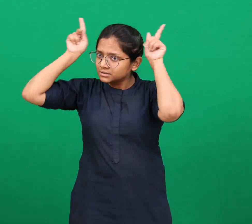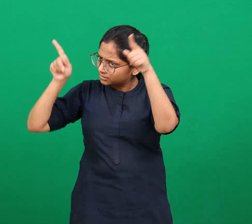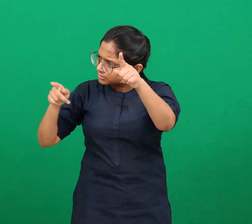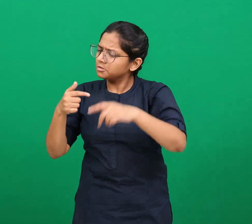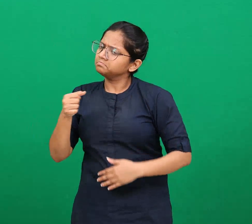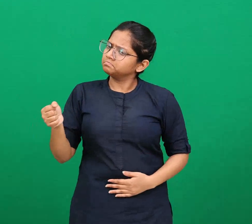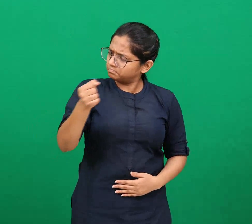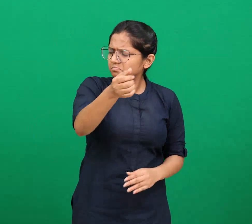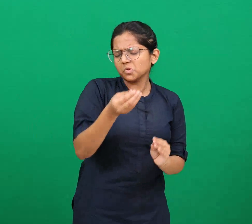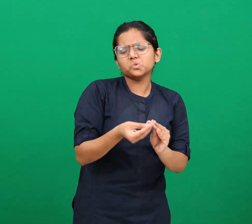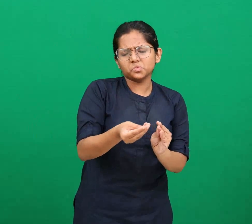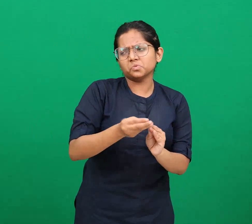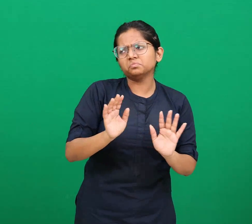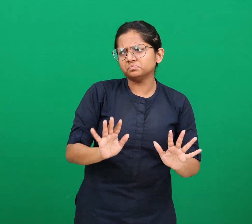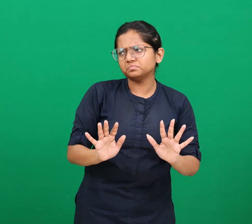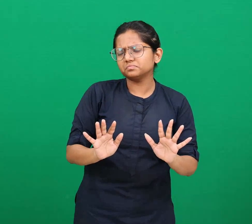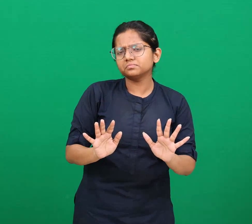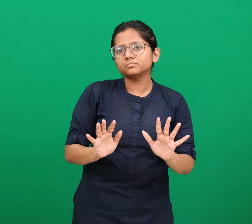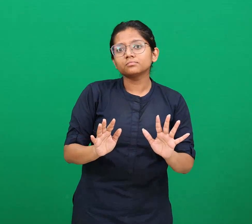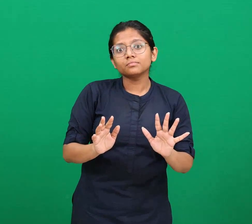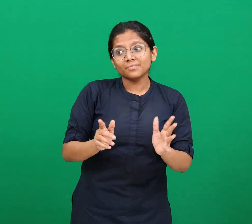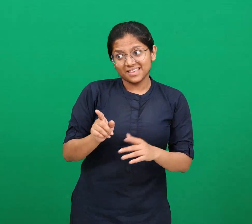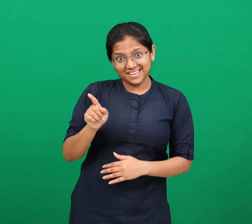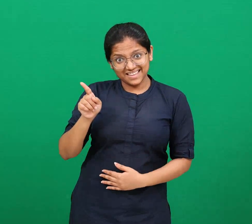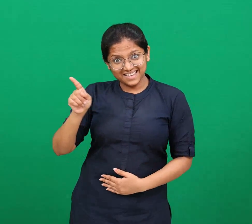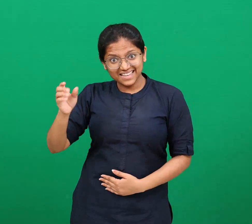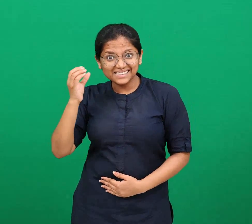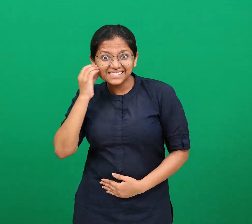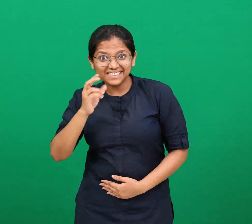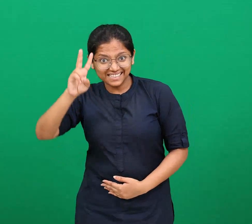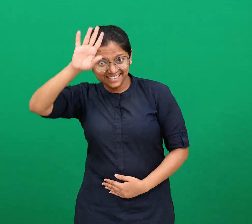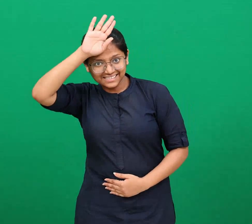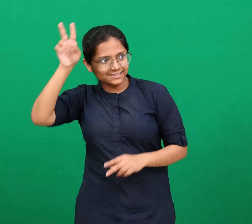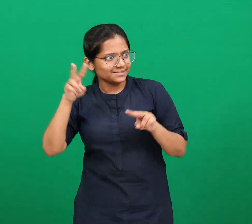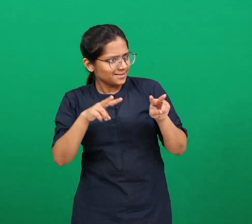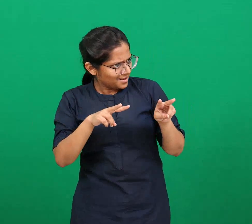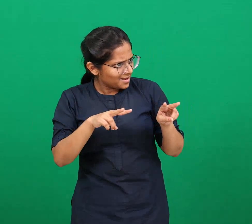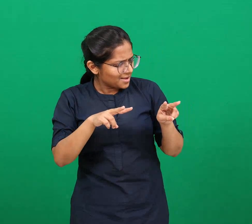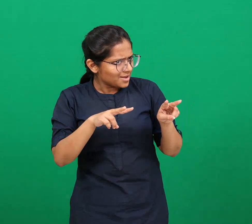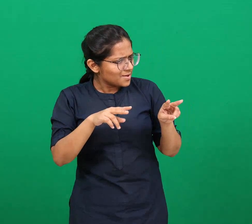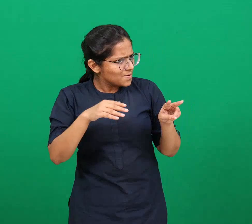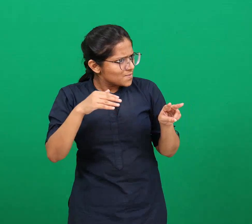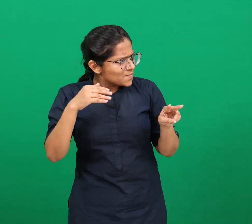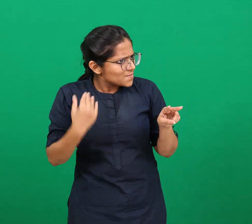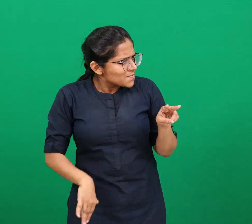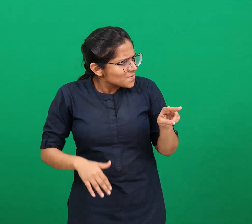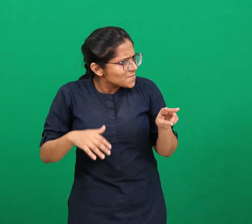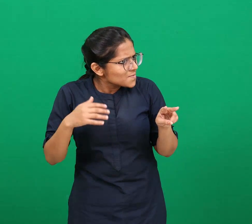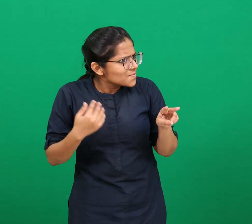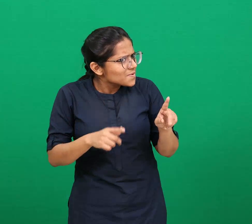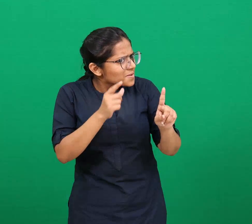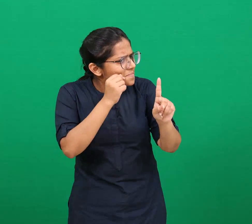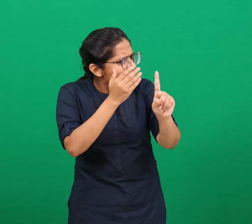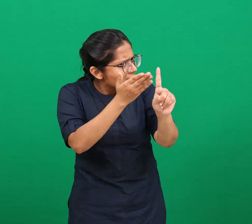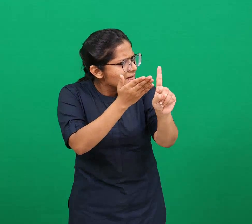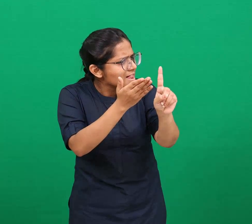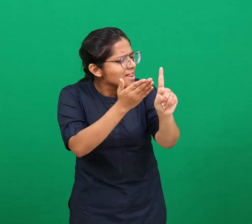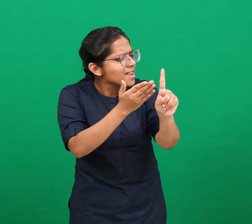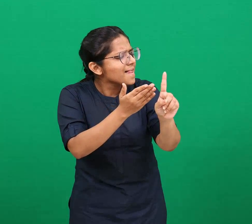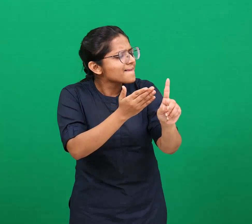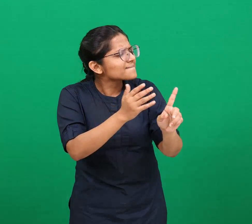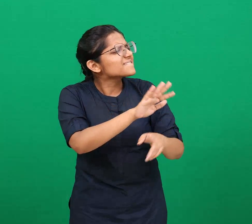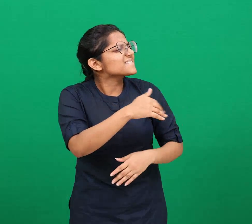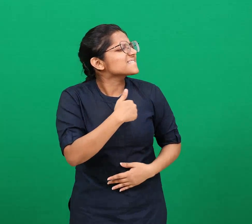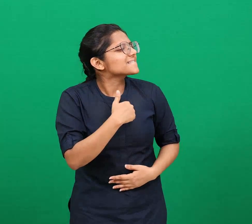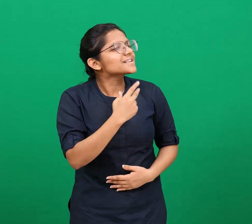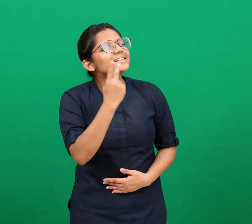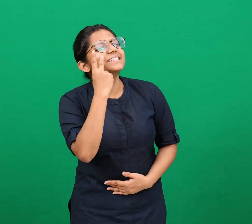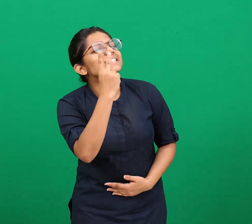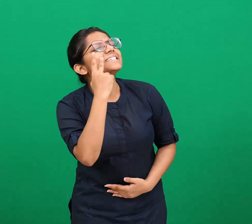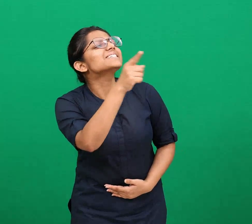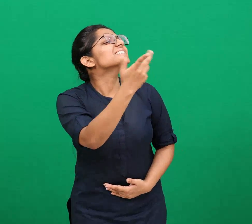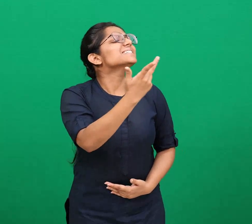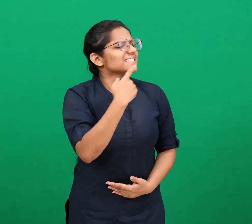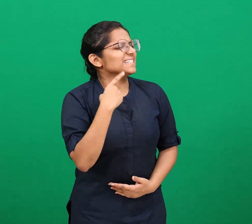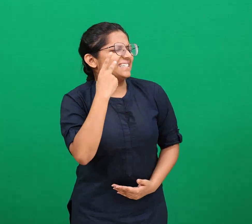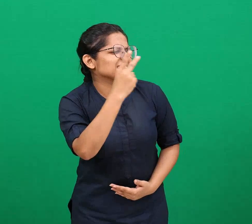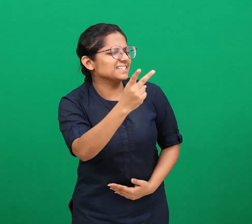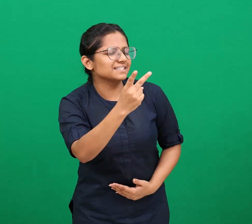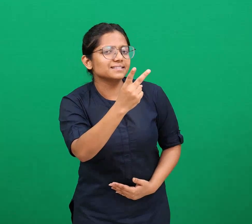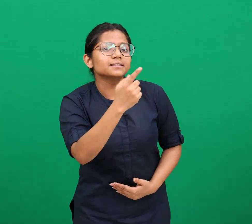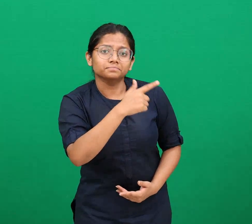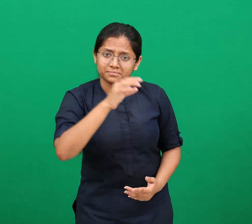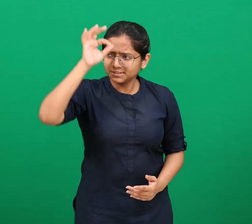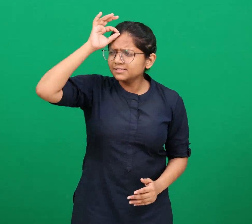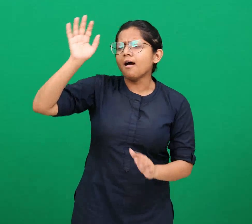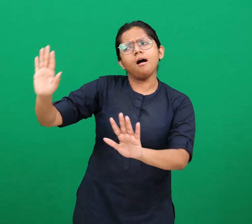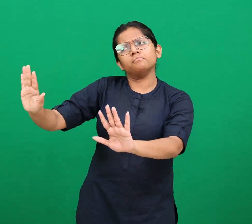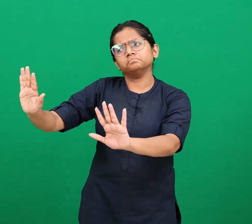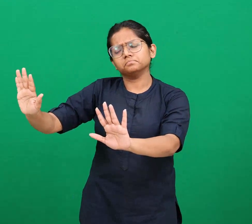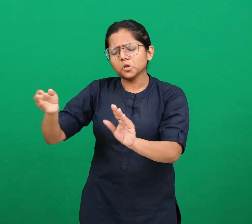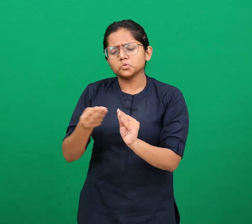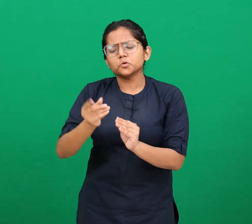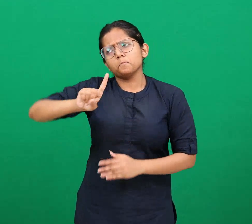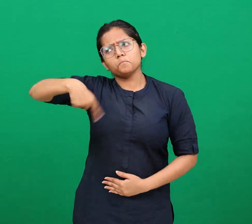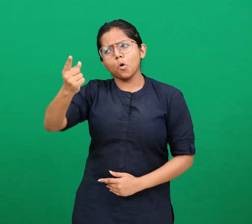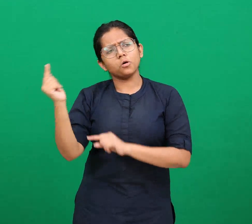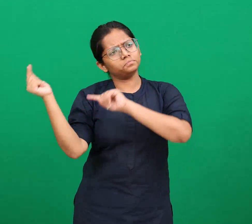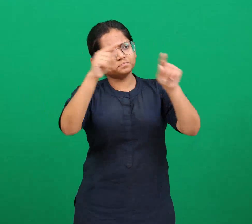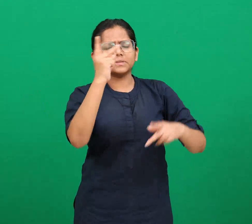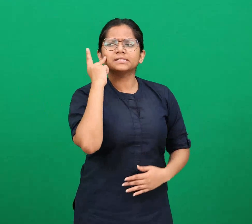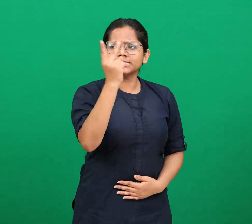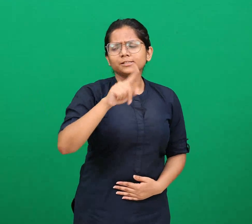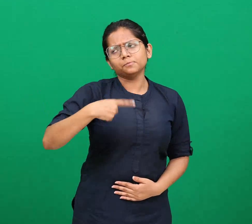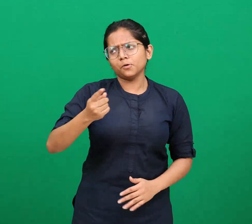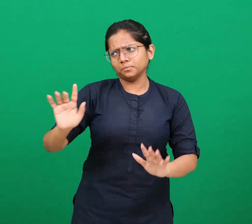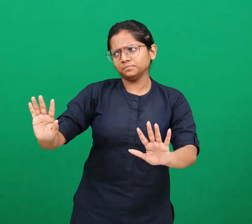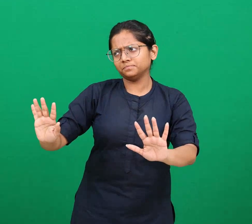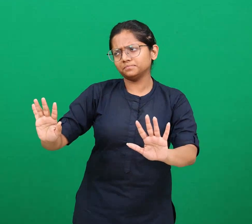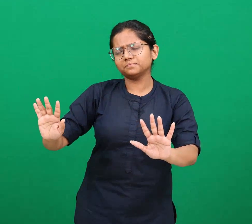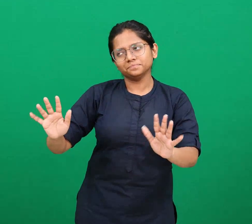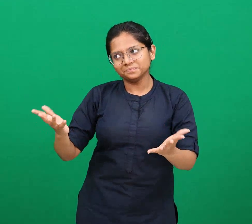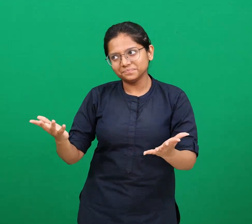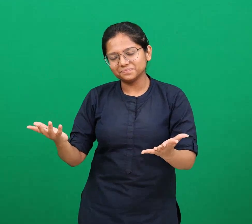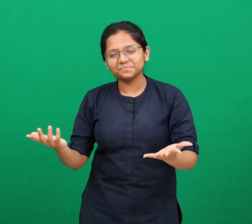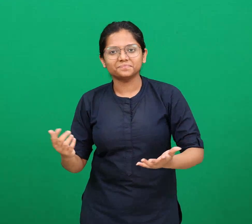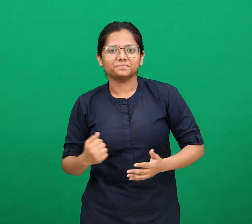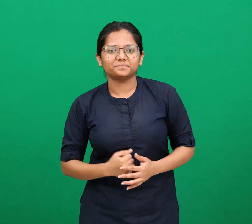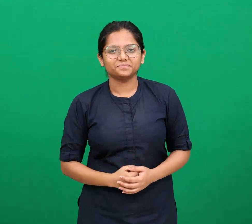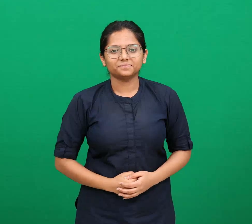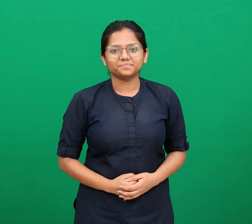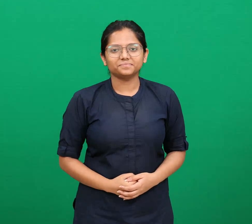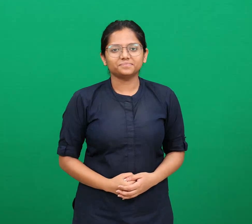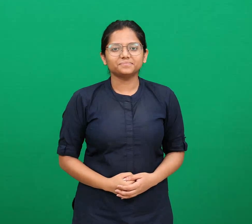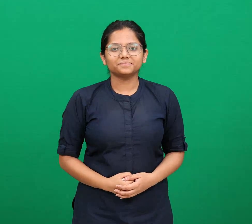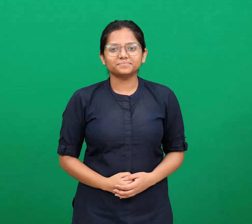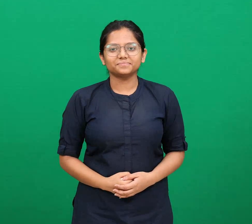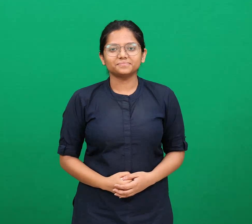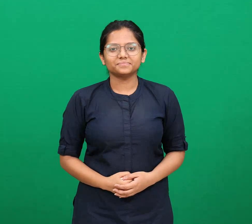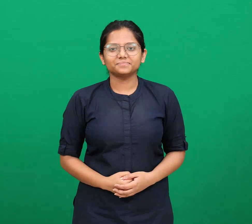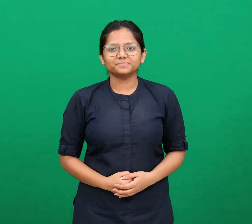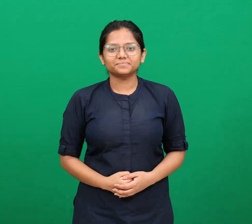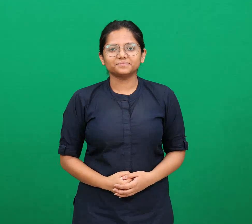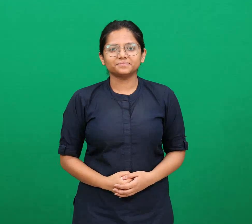Then Agrippa said to Festus, "I would like to hear this man myself." "Tomorrow you will hear him," Festus declared.